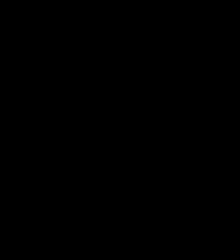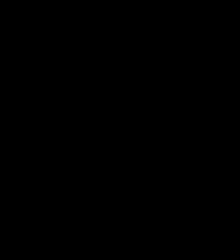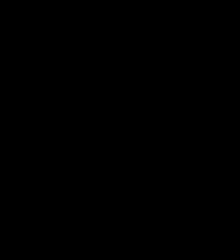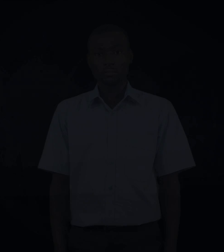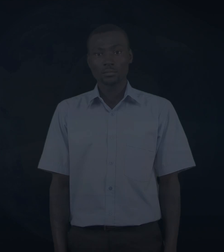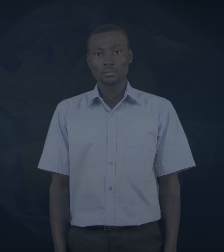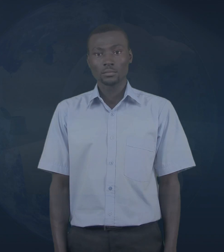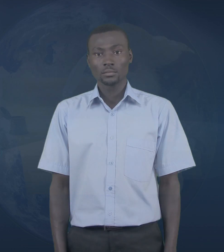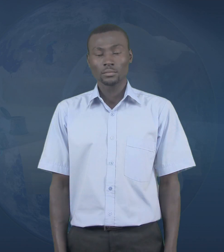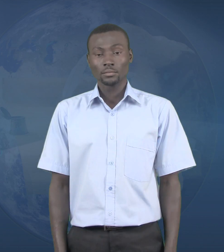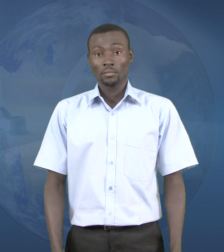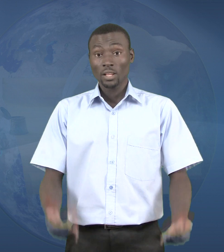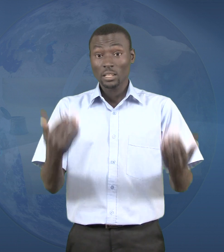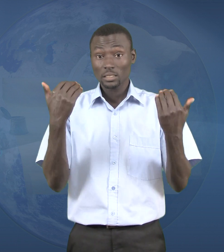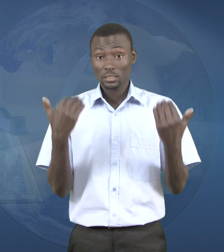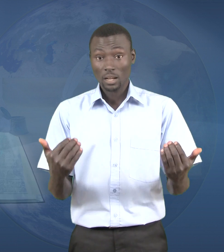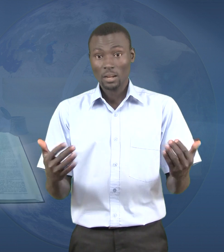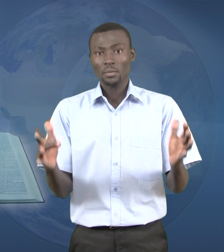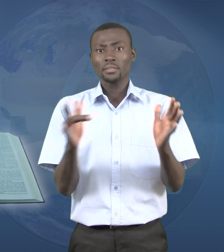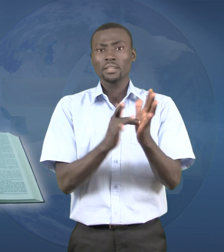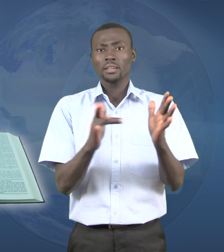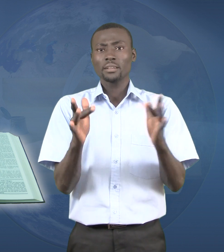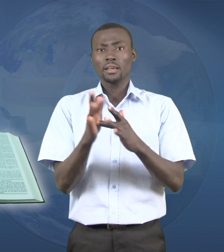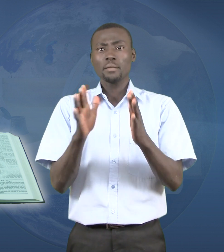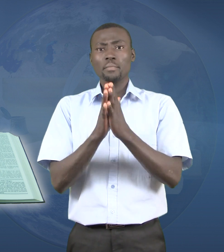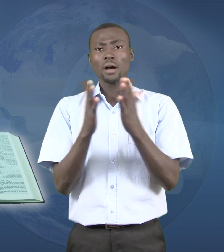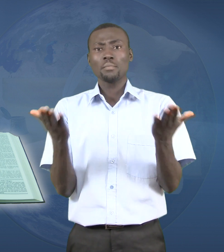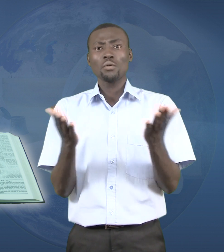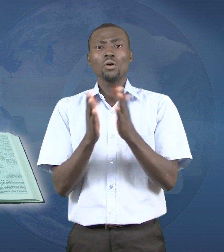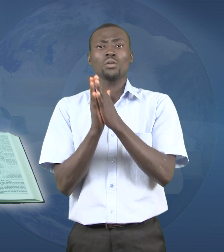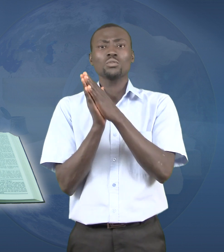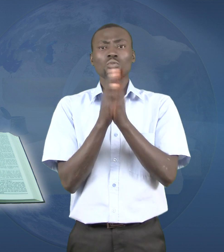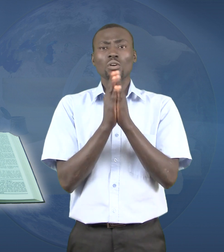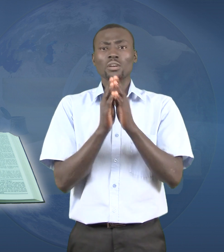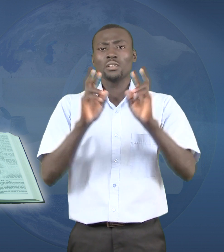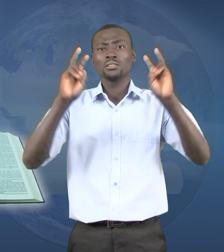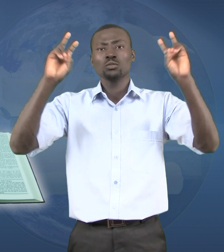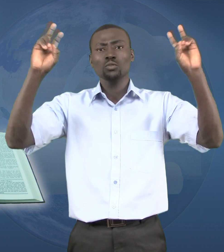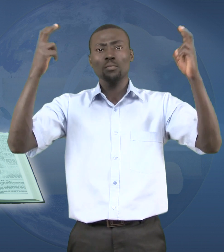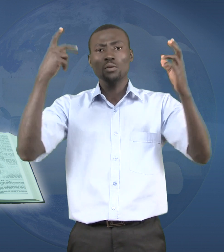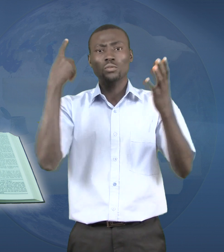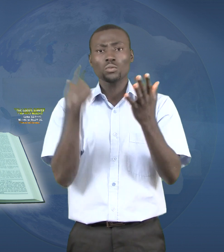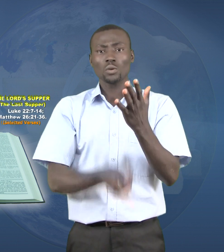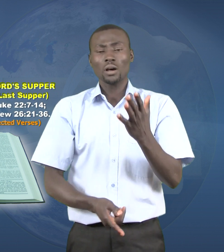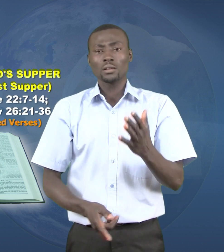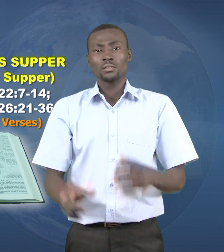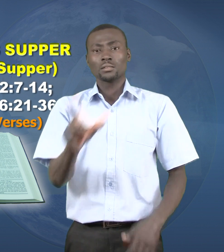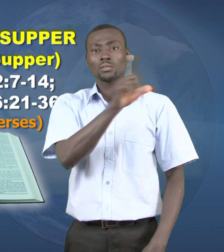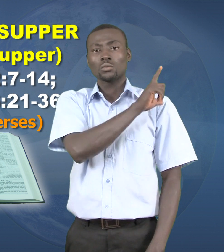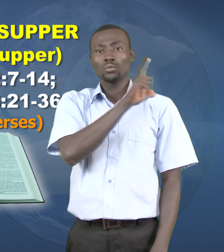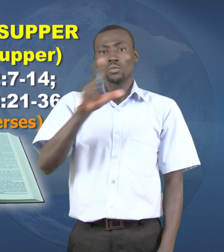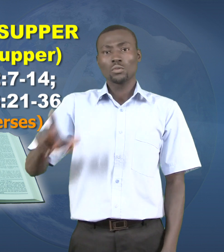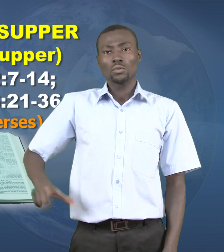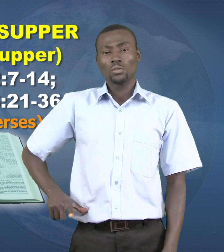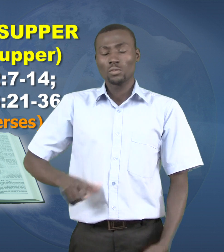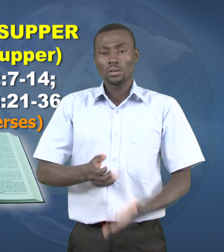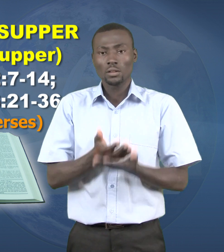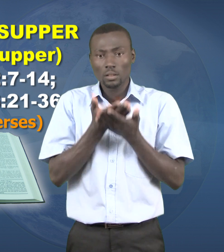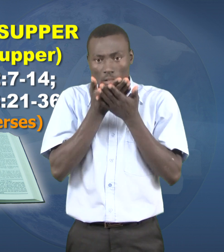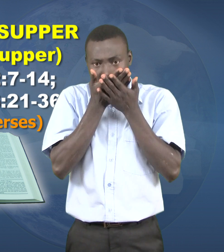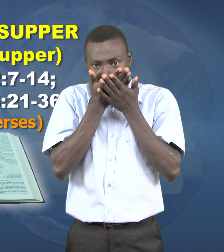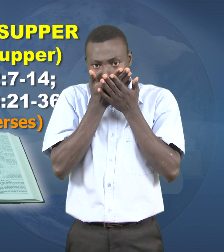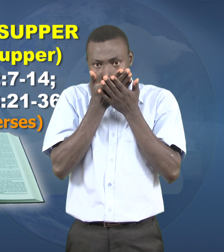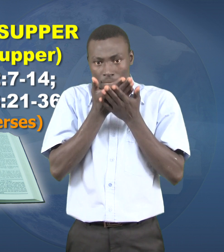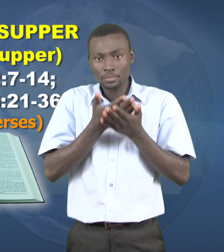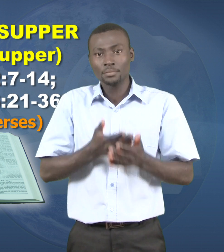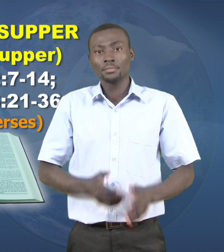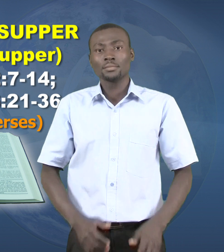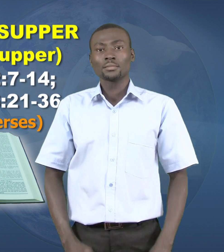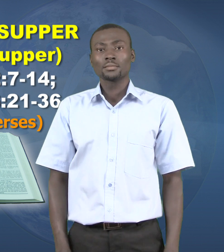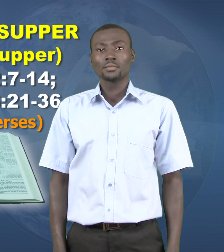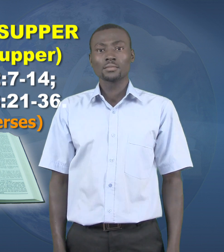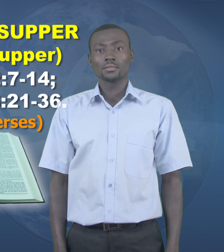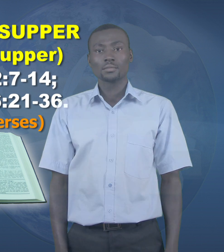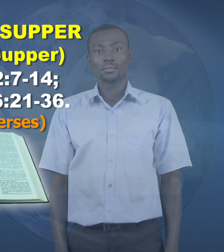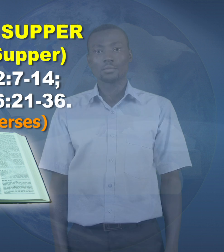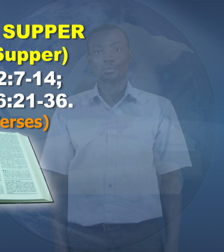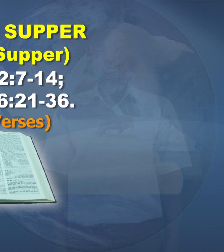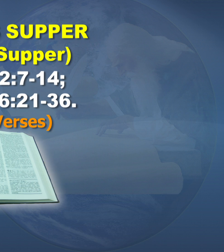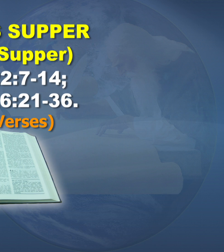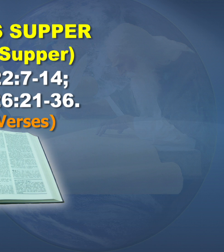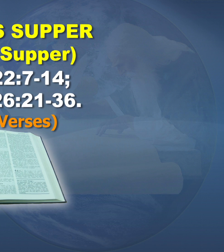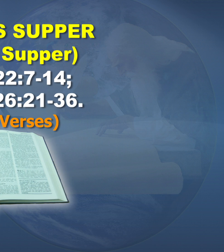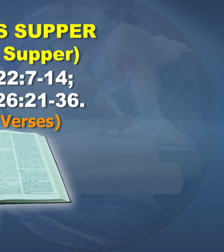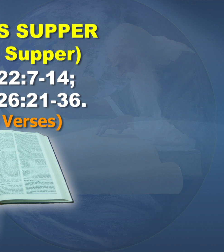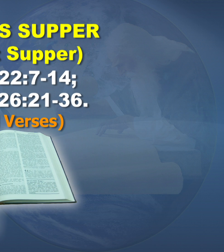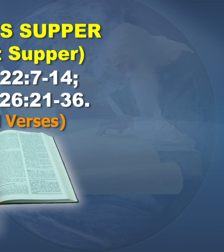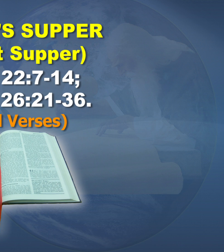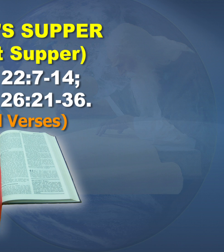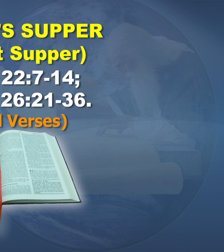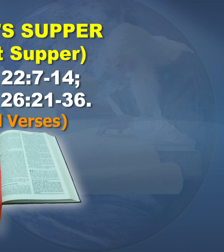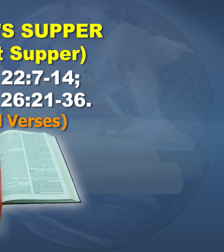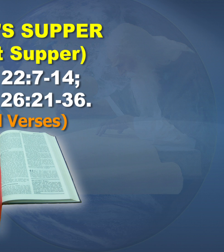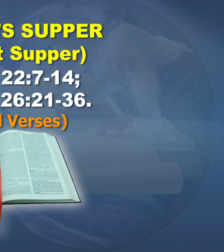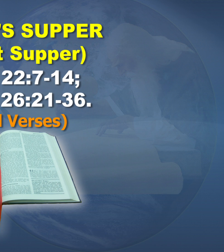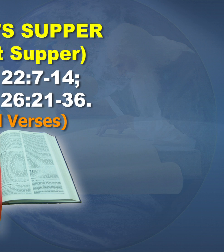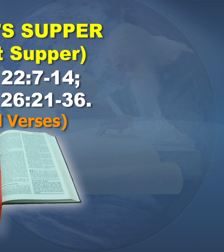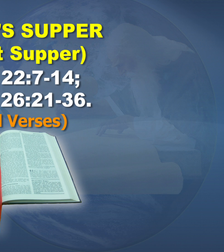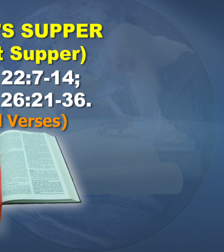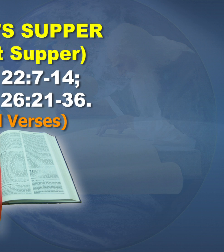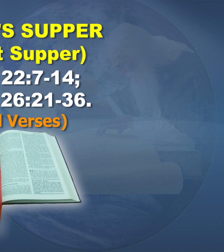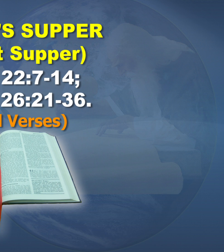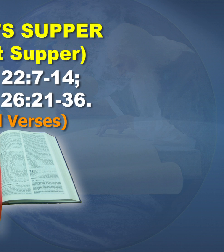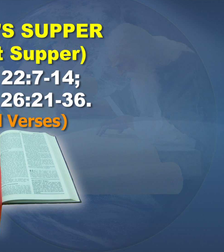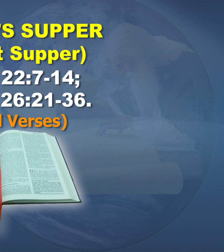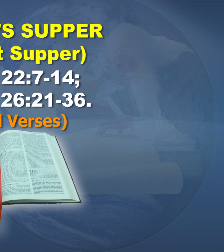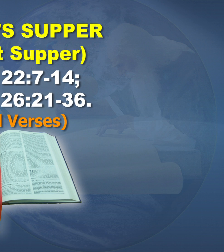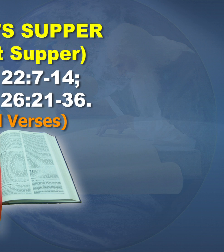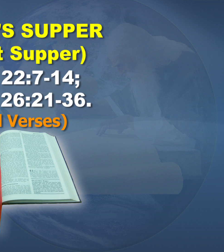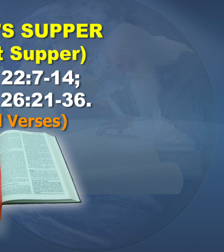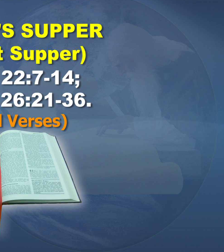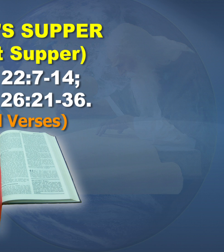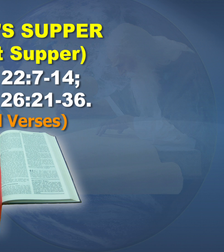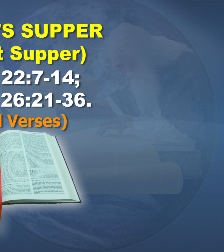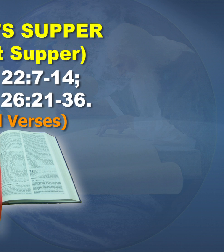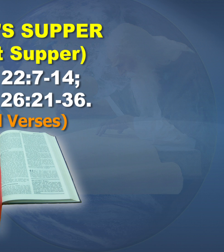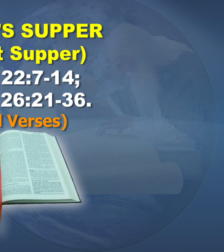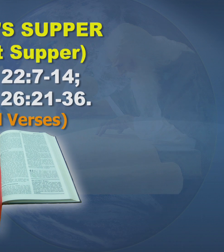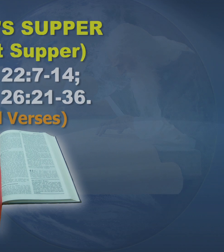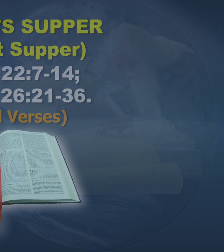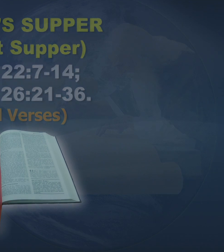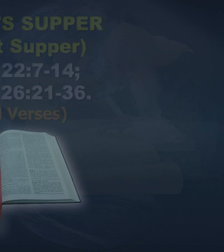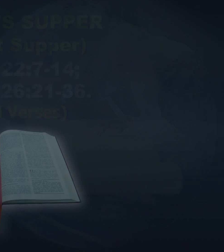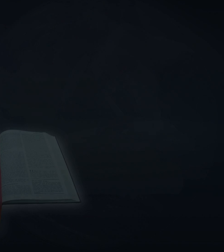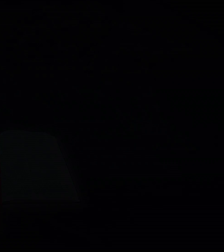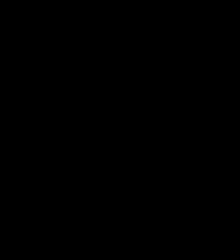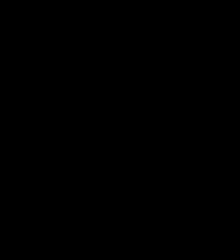The last supper (the Lord's supper)